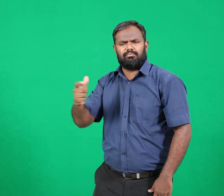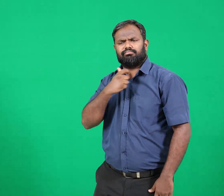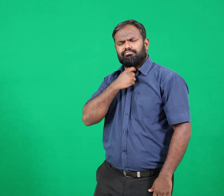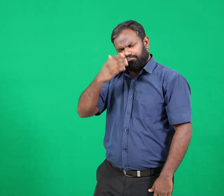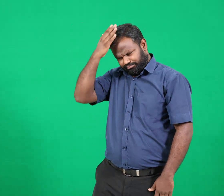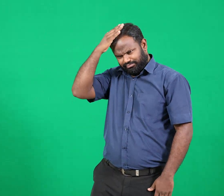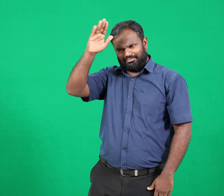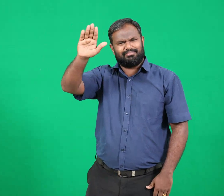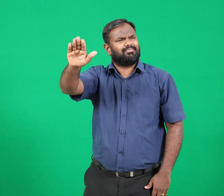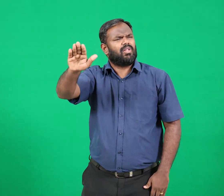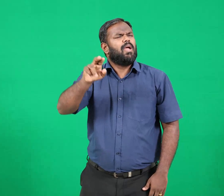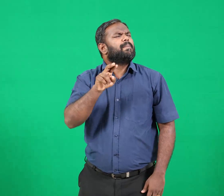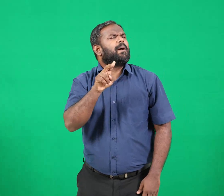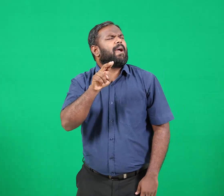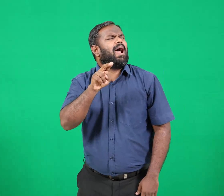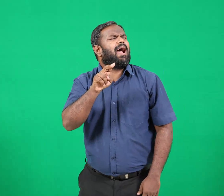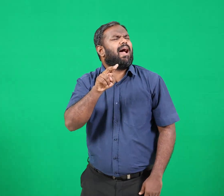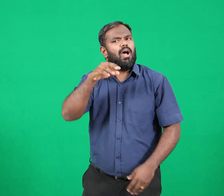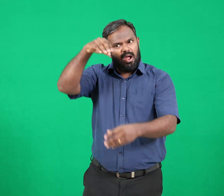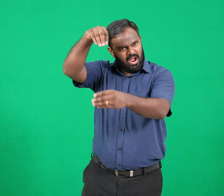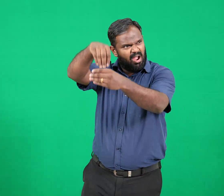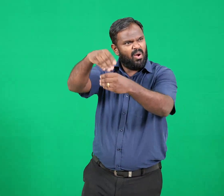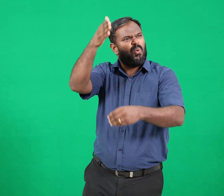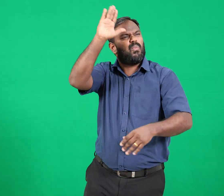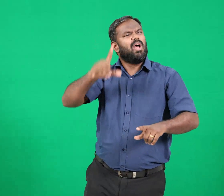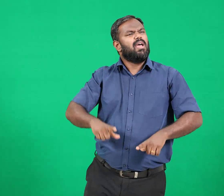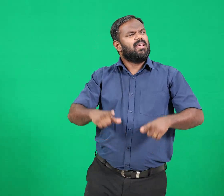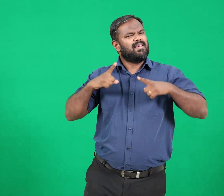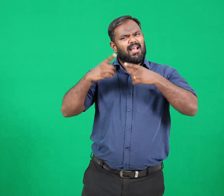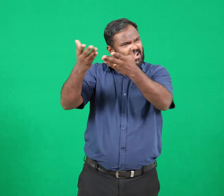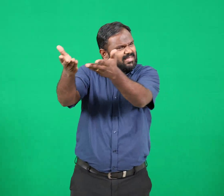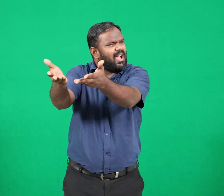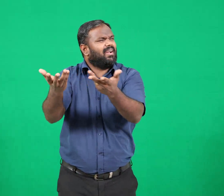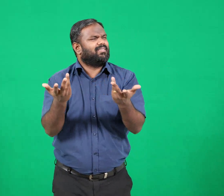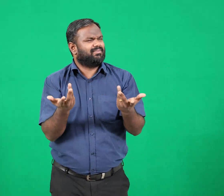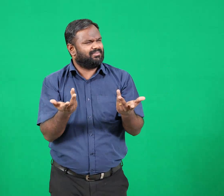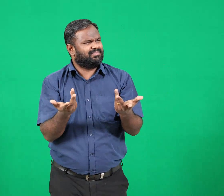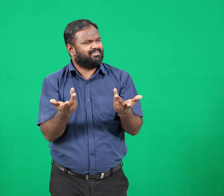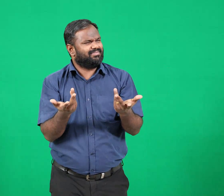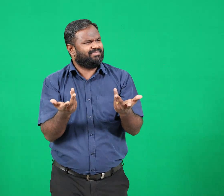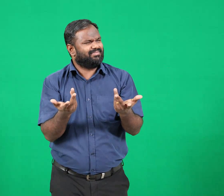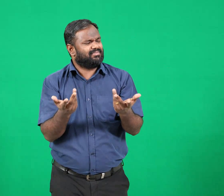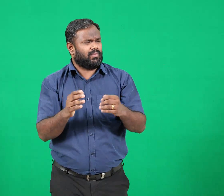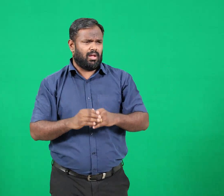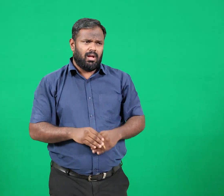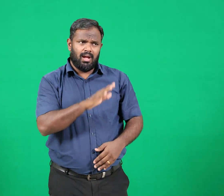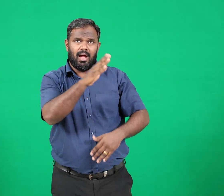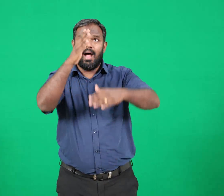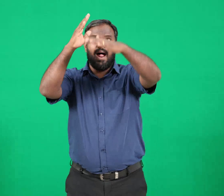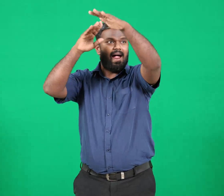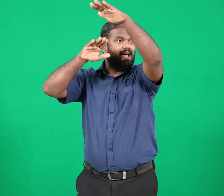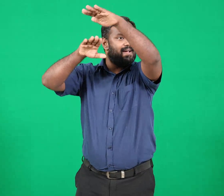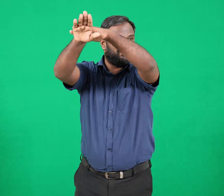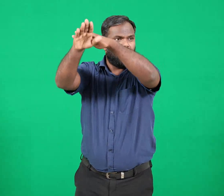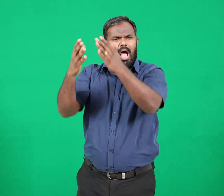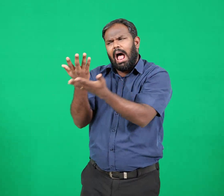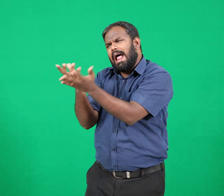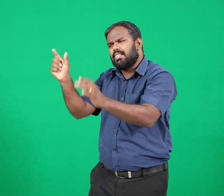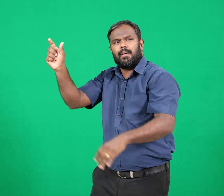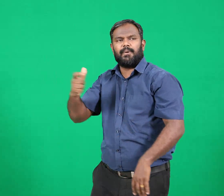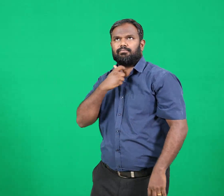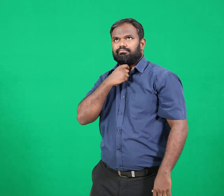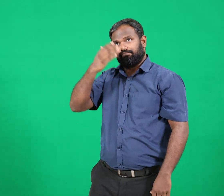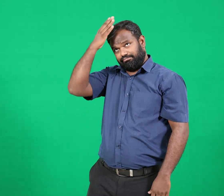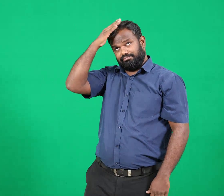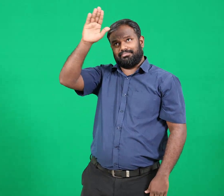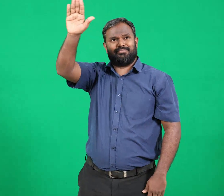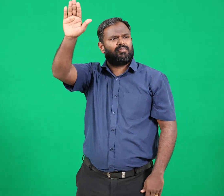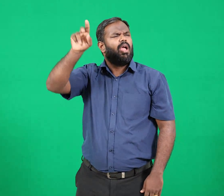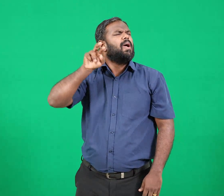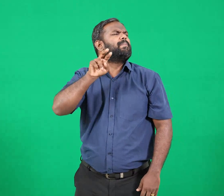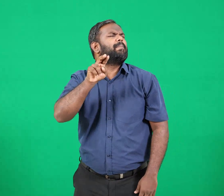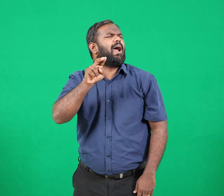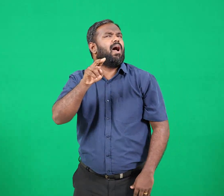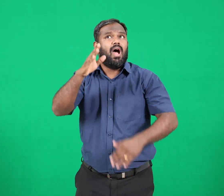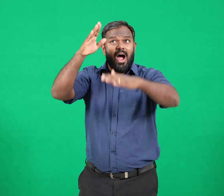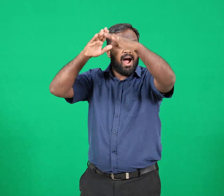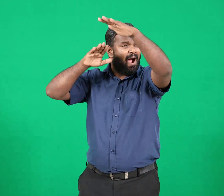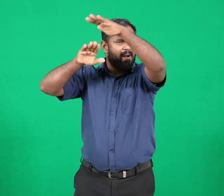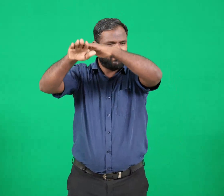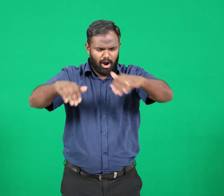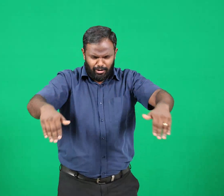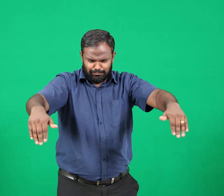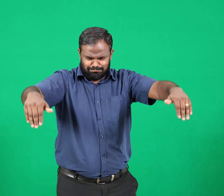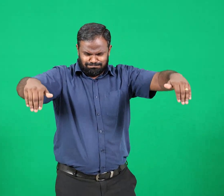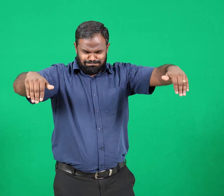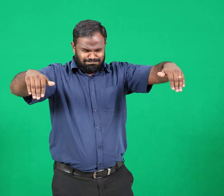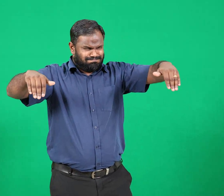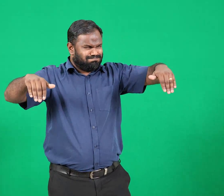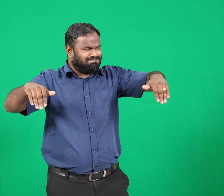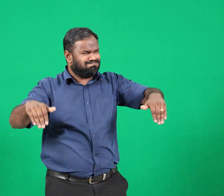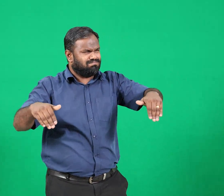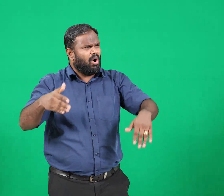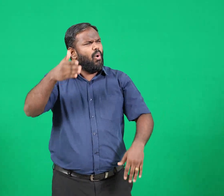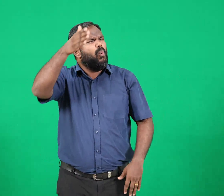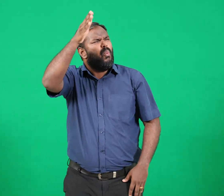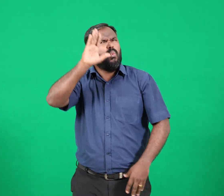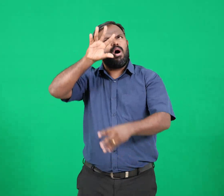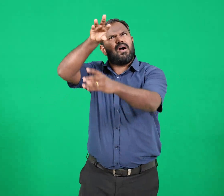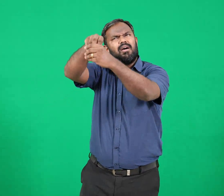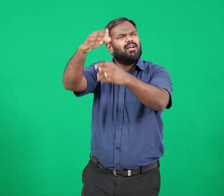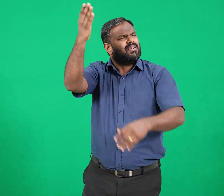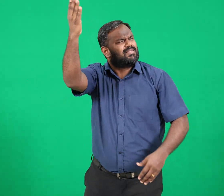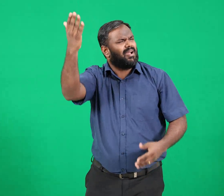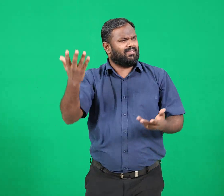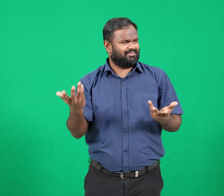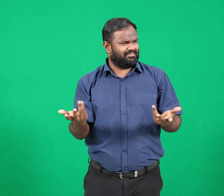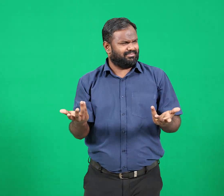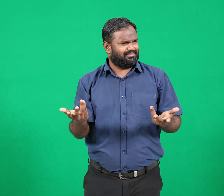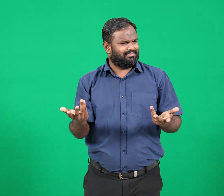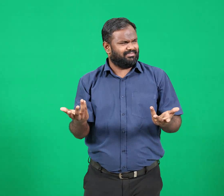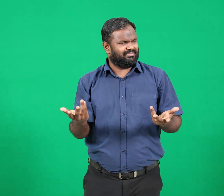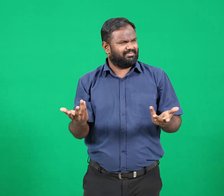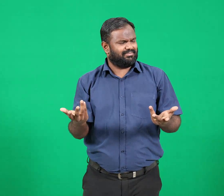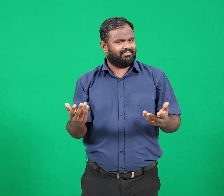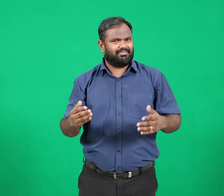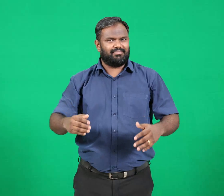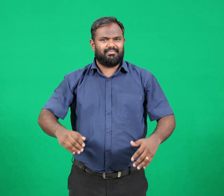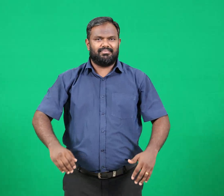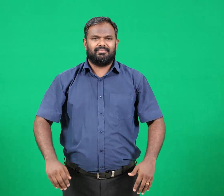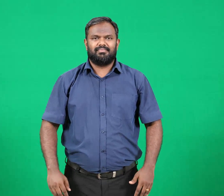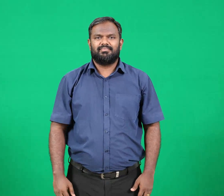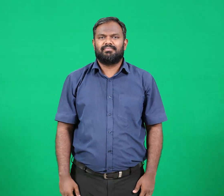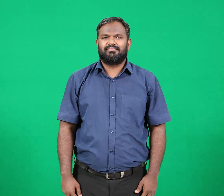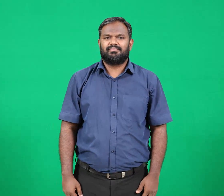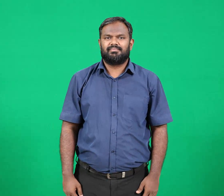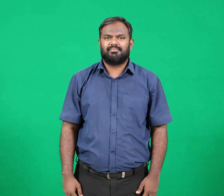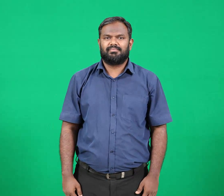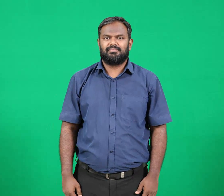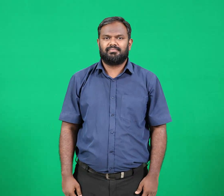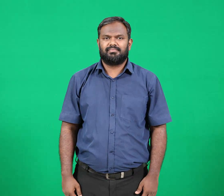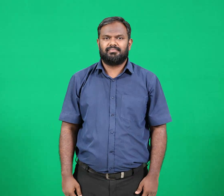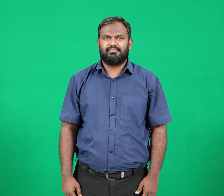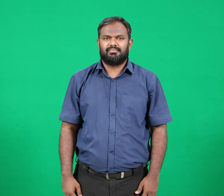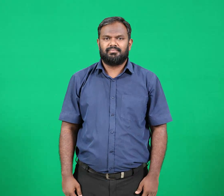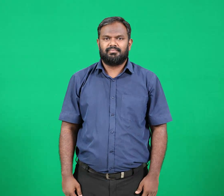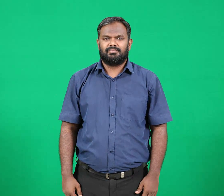And he who swears by heaven swears by God's throne and by the One who sits on it.